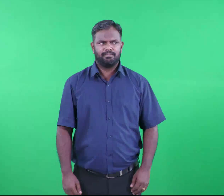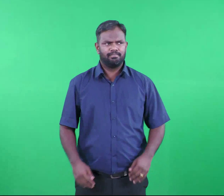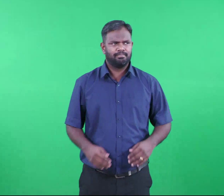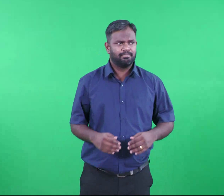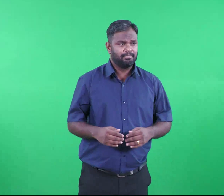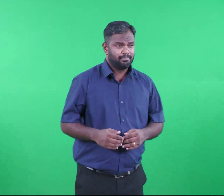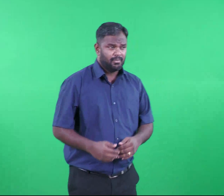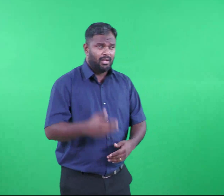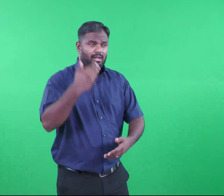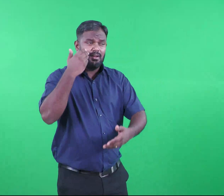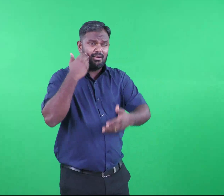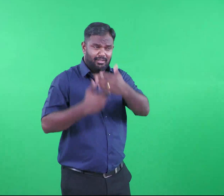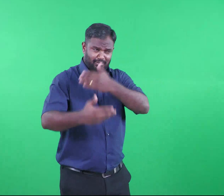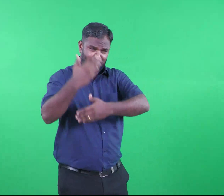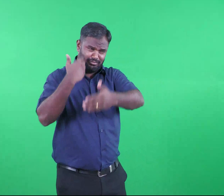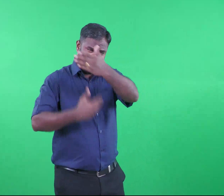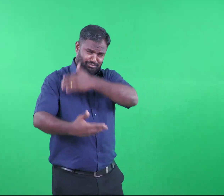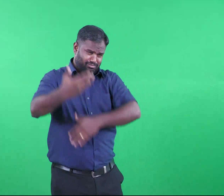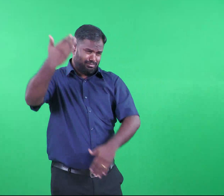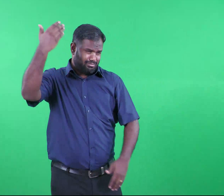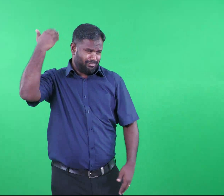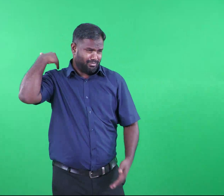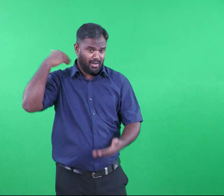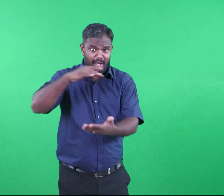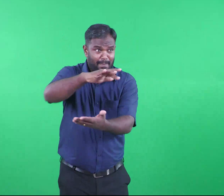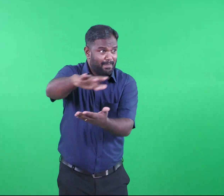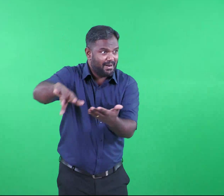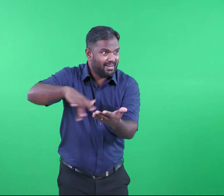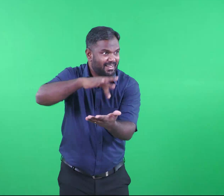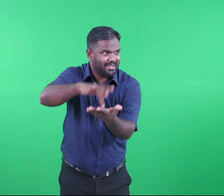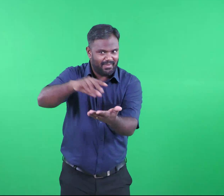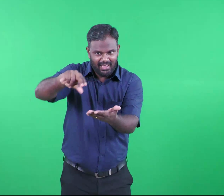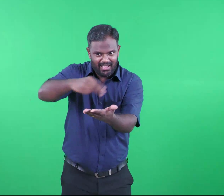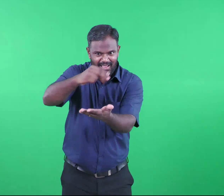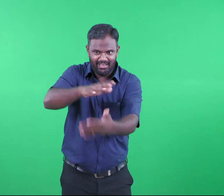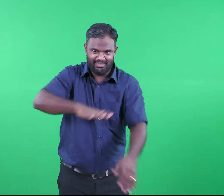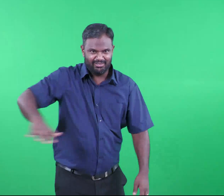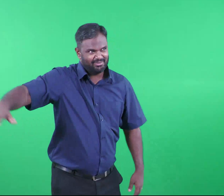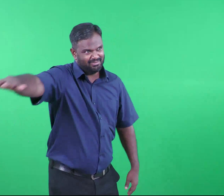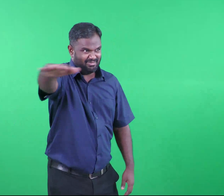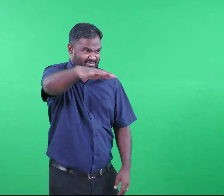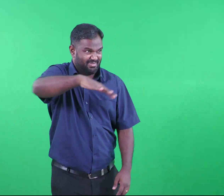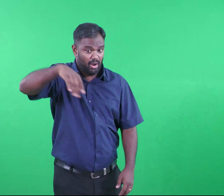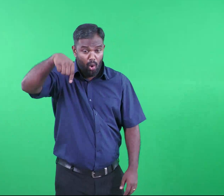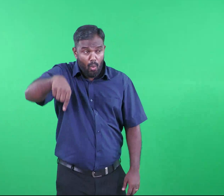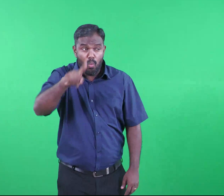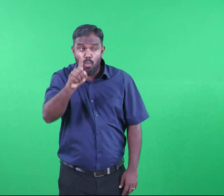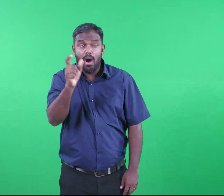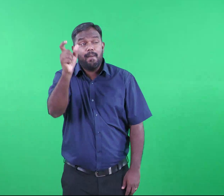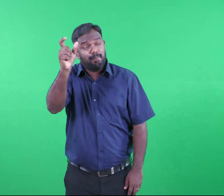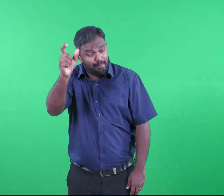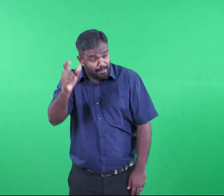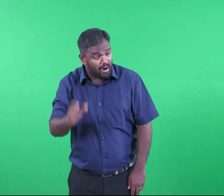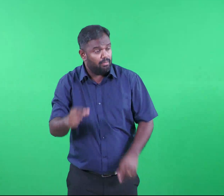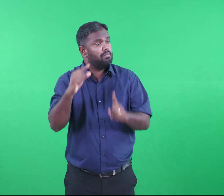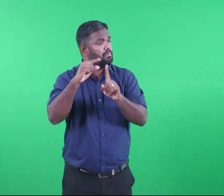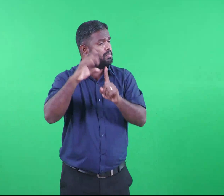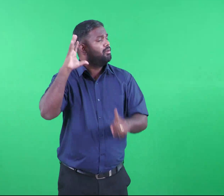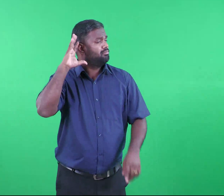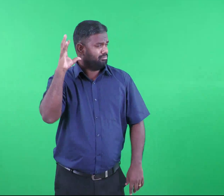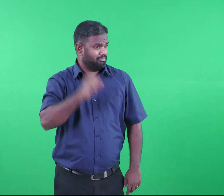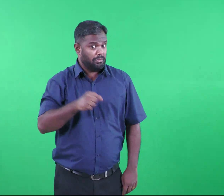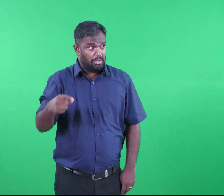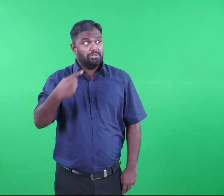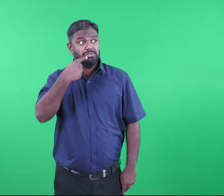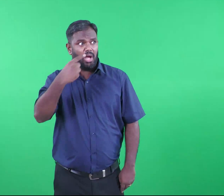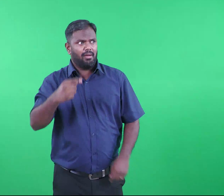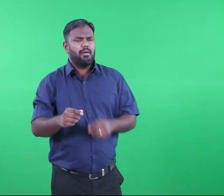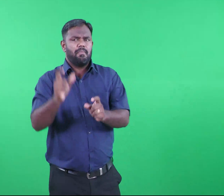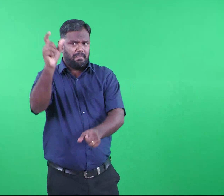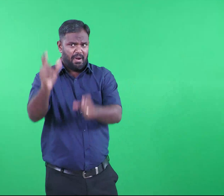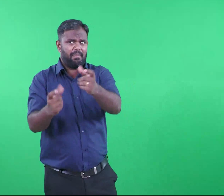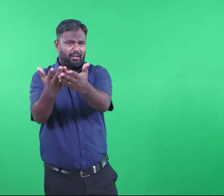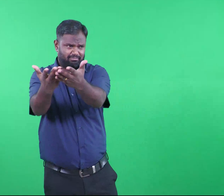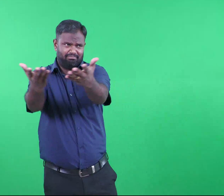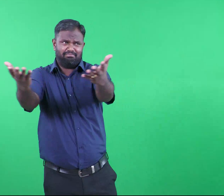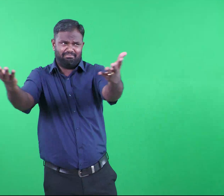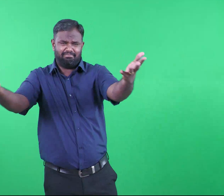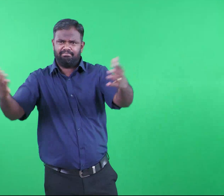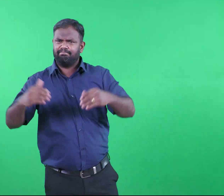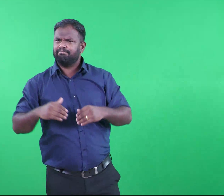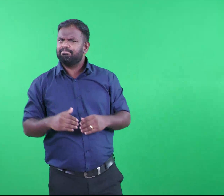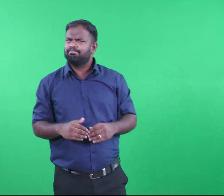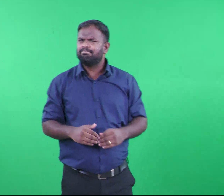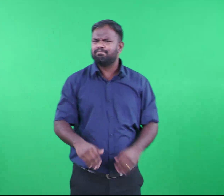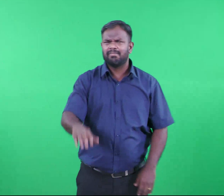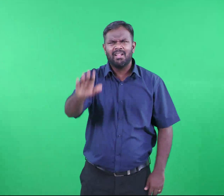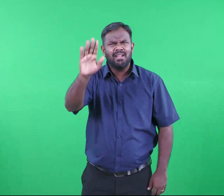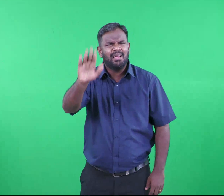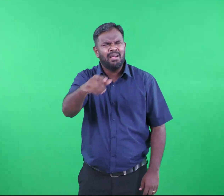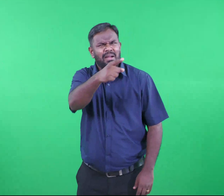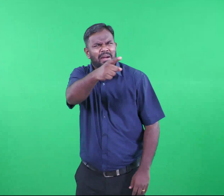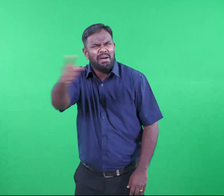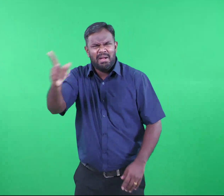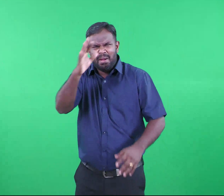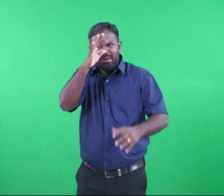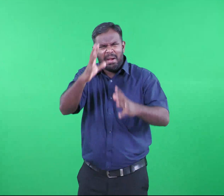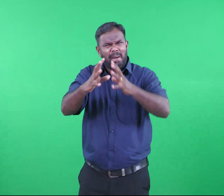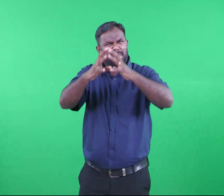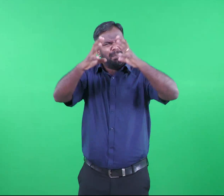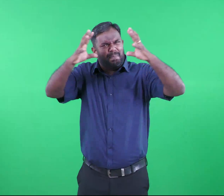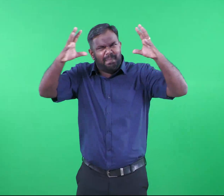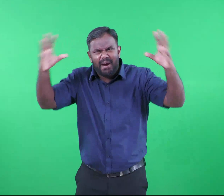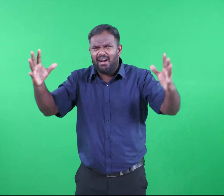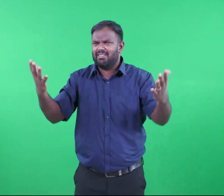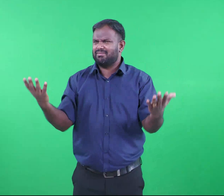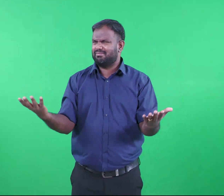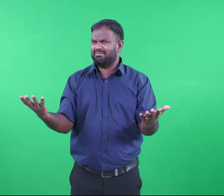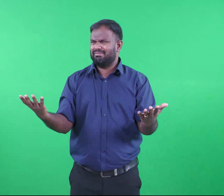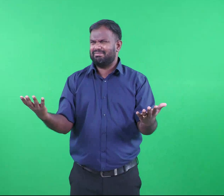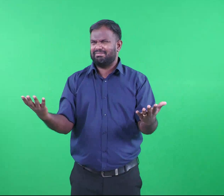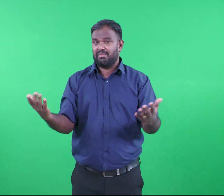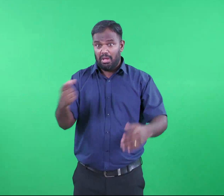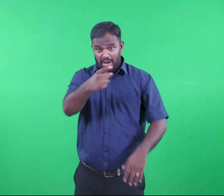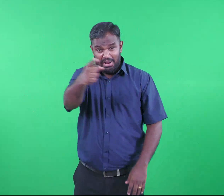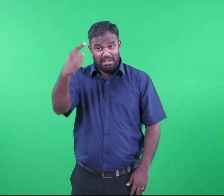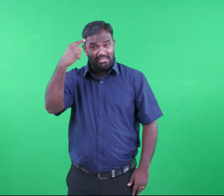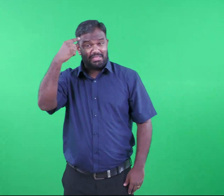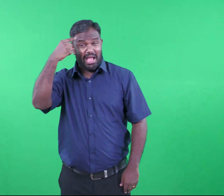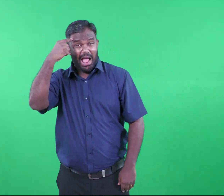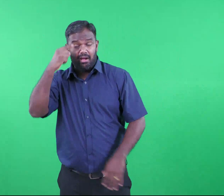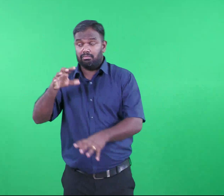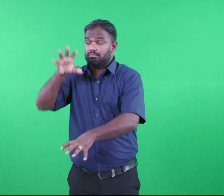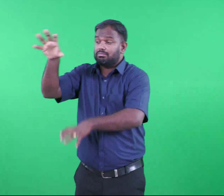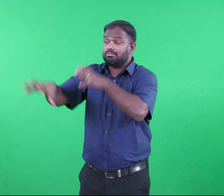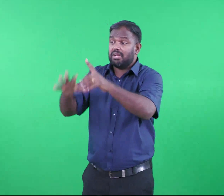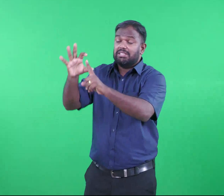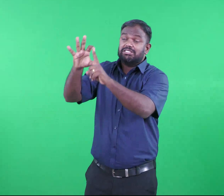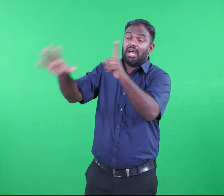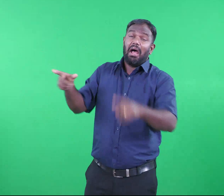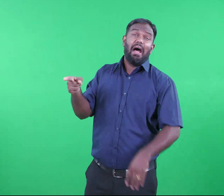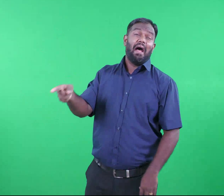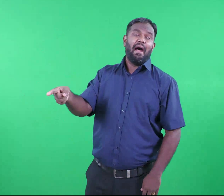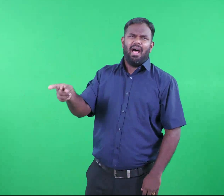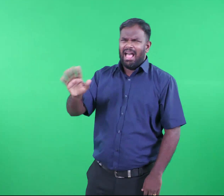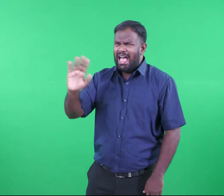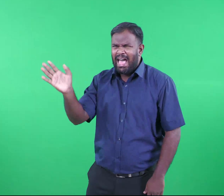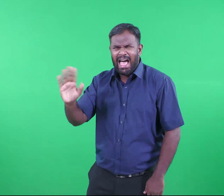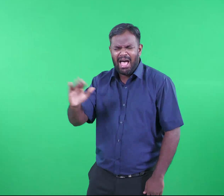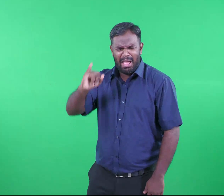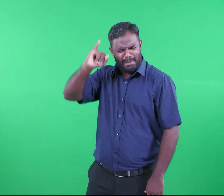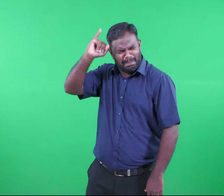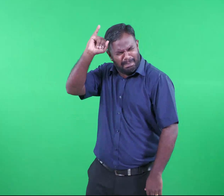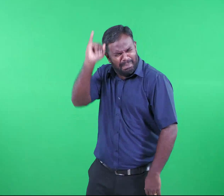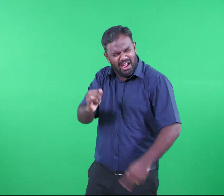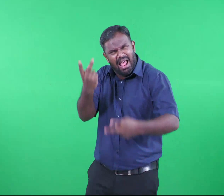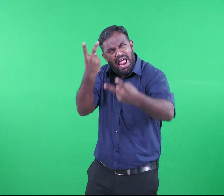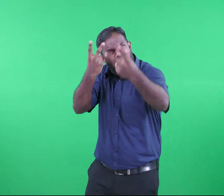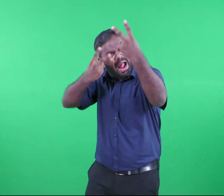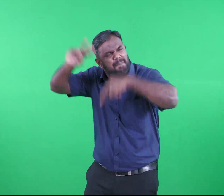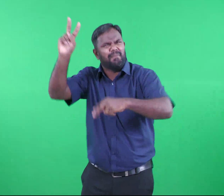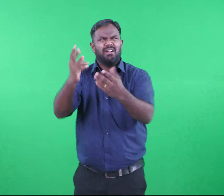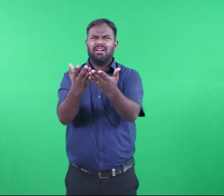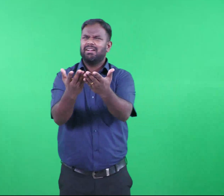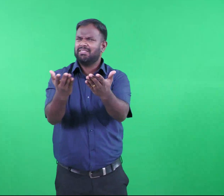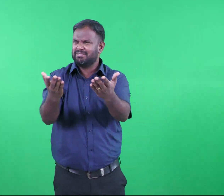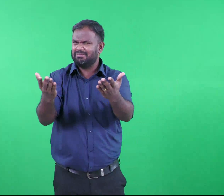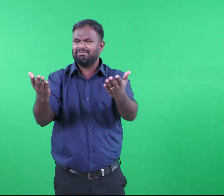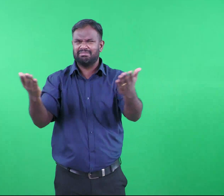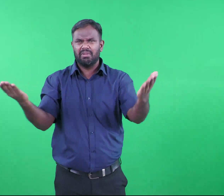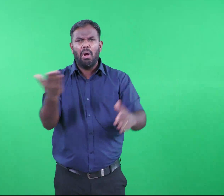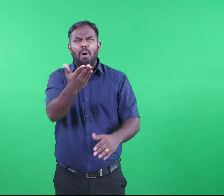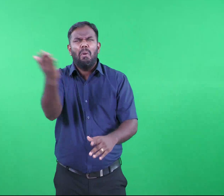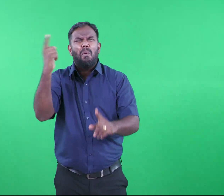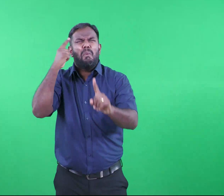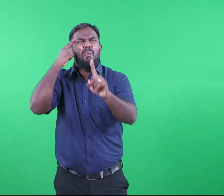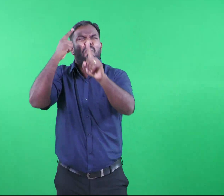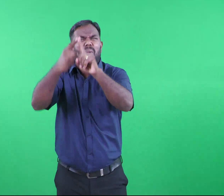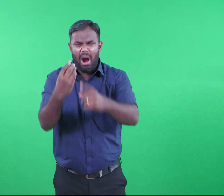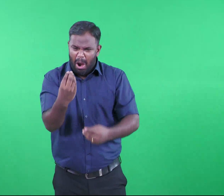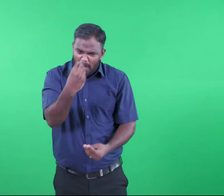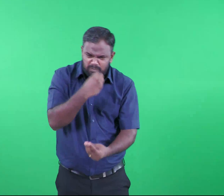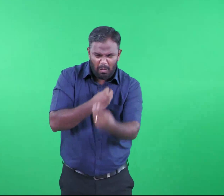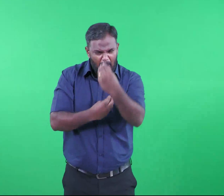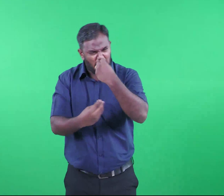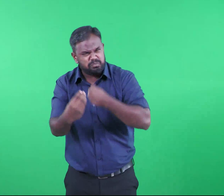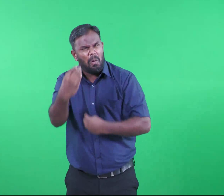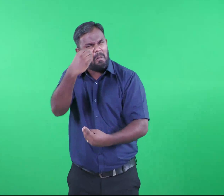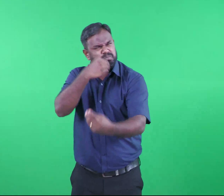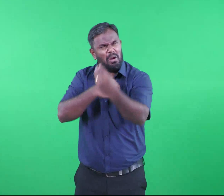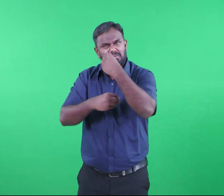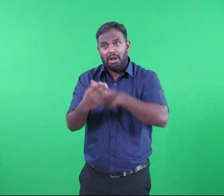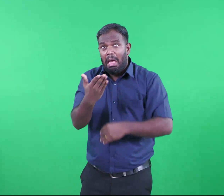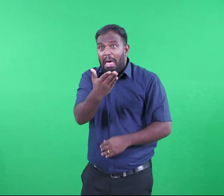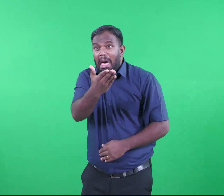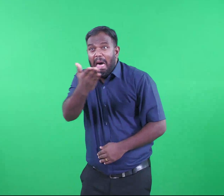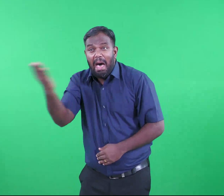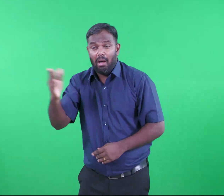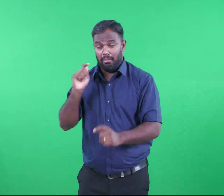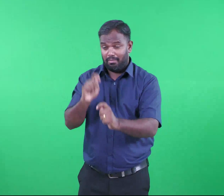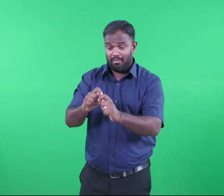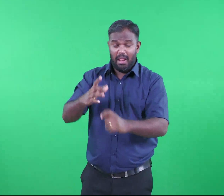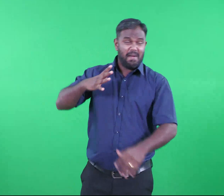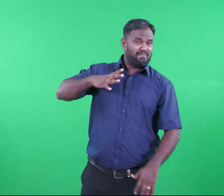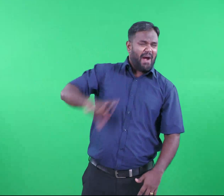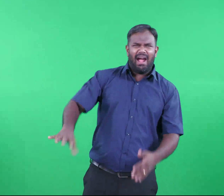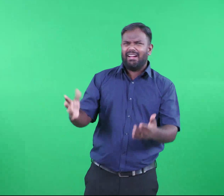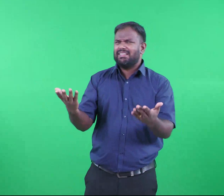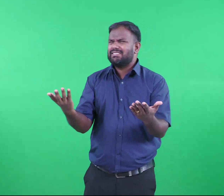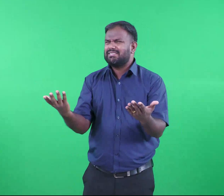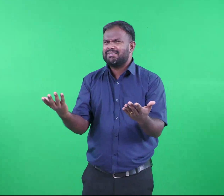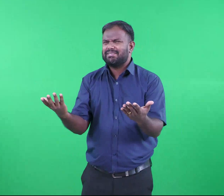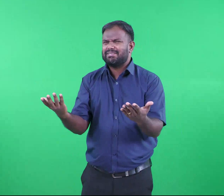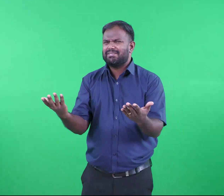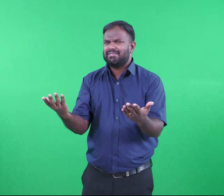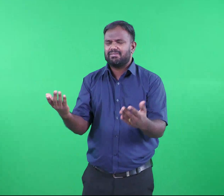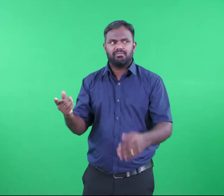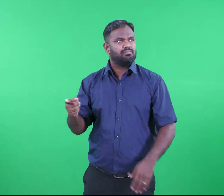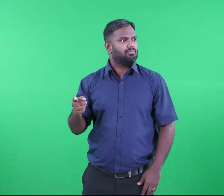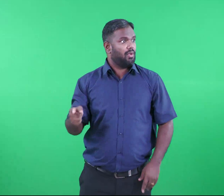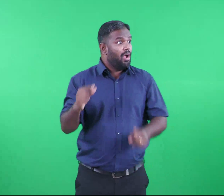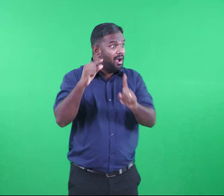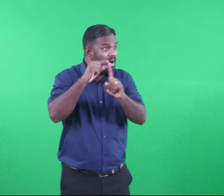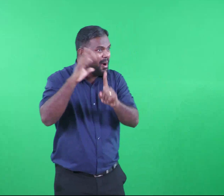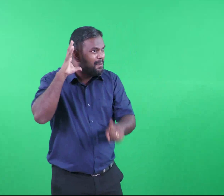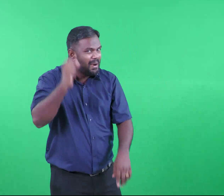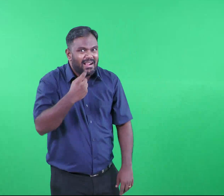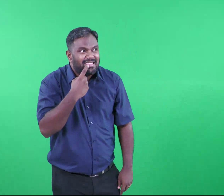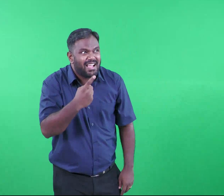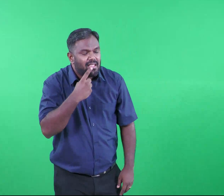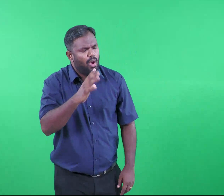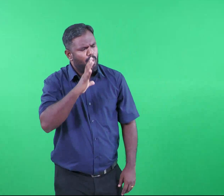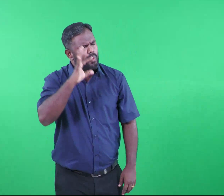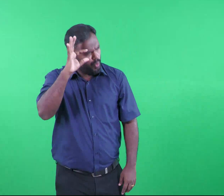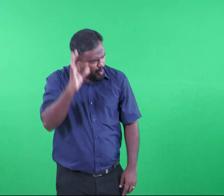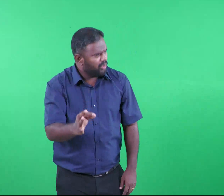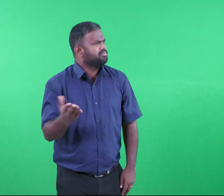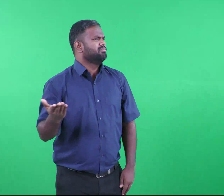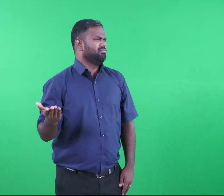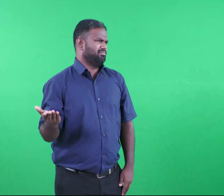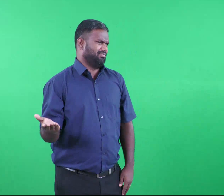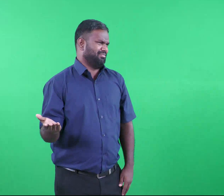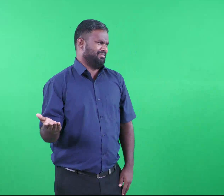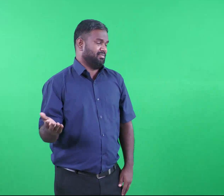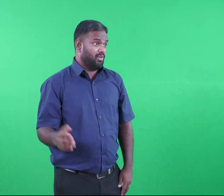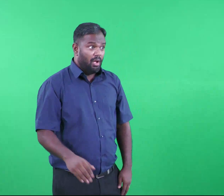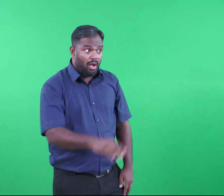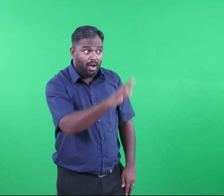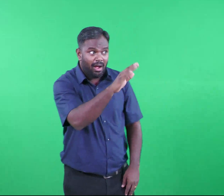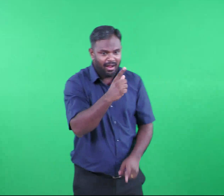As one of their own prophets has said, "Cretans are always liars, evil beasts, lazy gluttons."